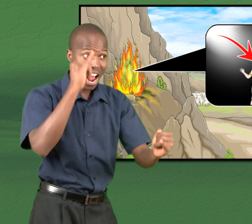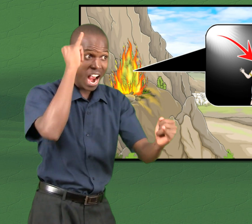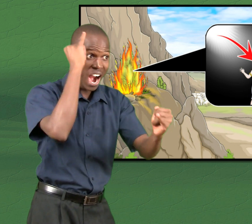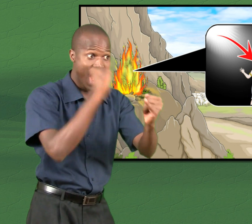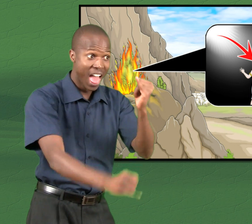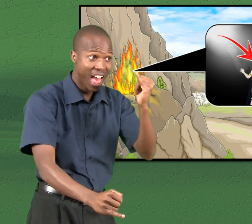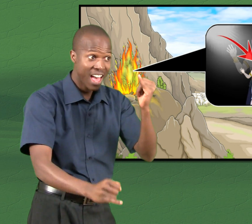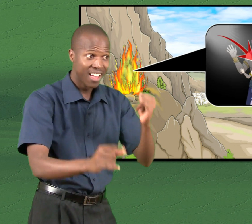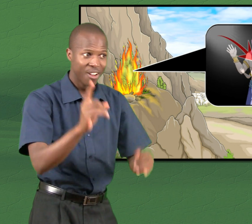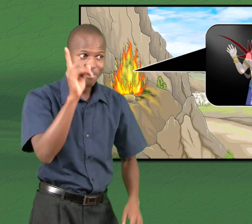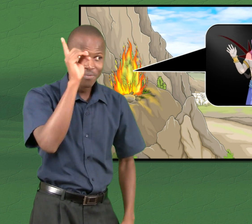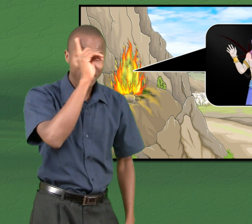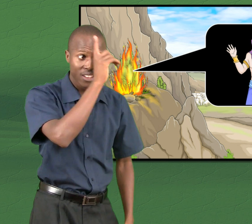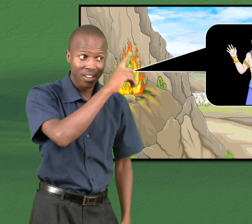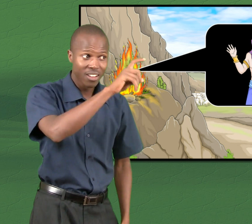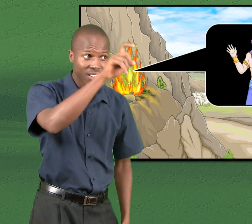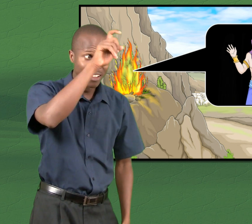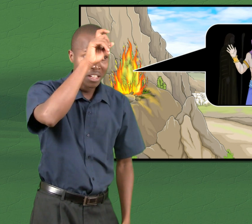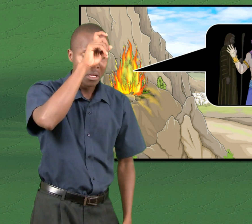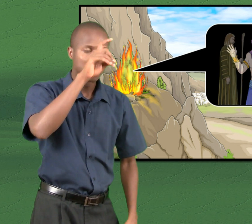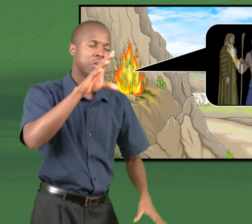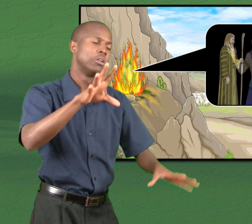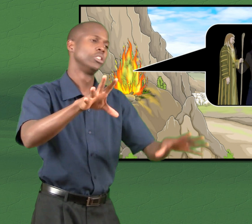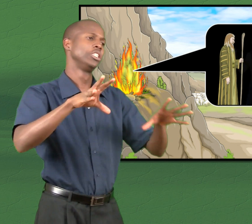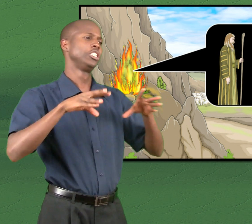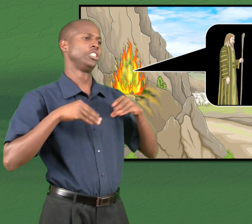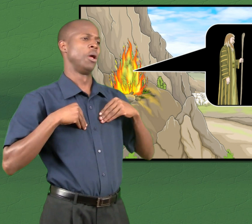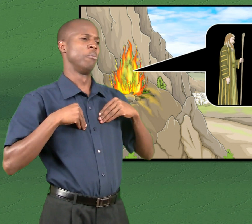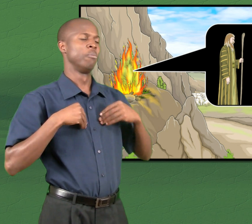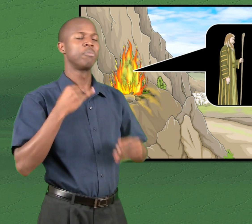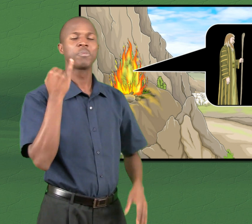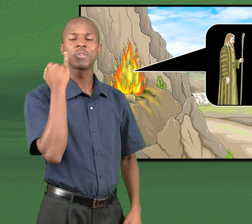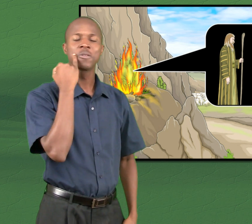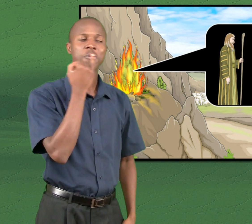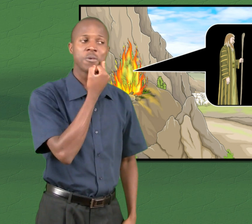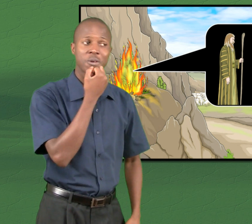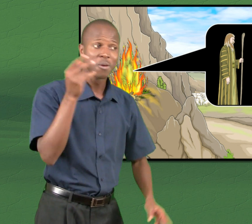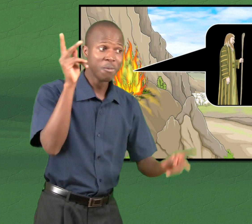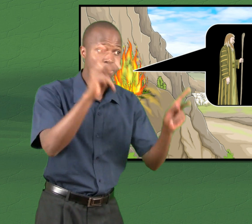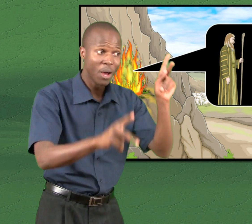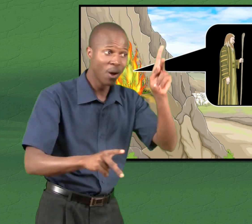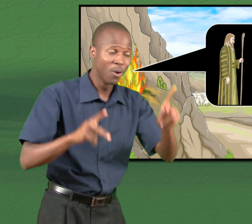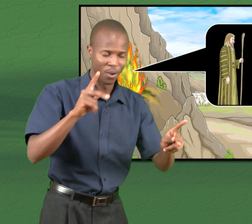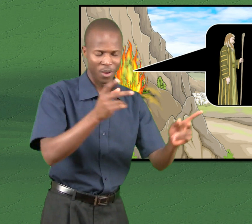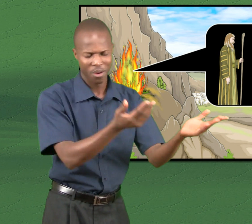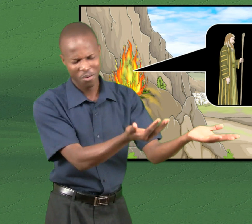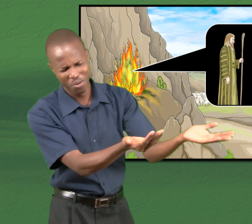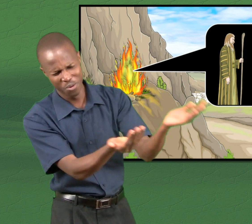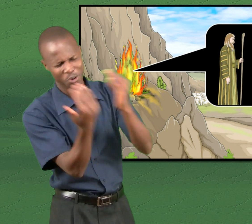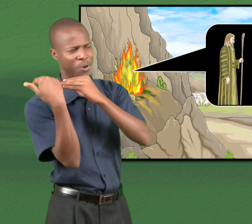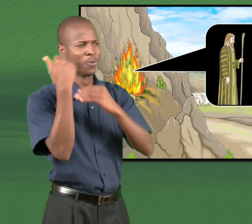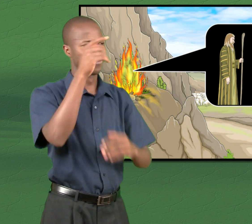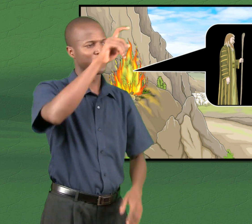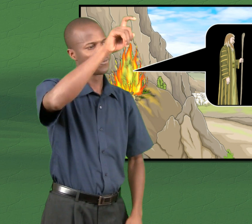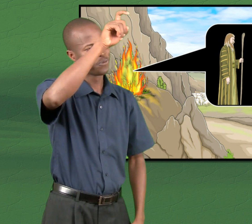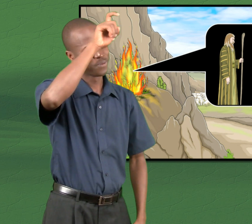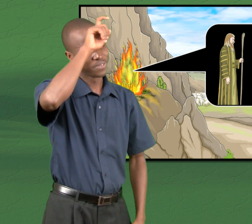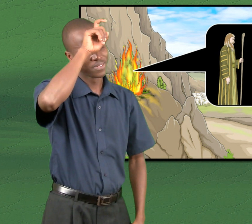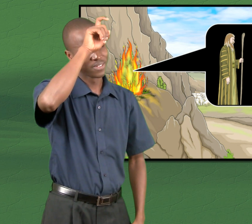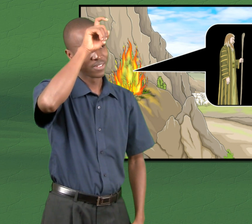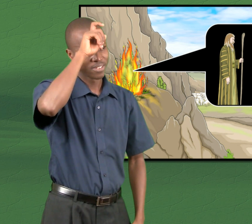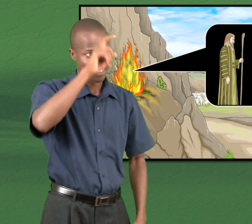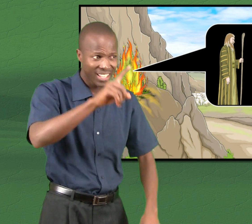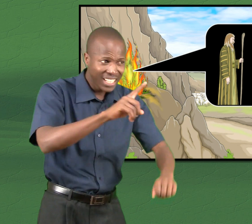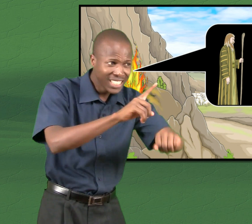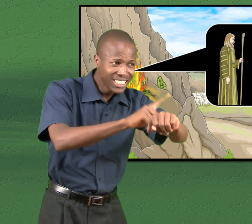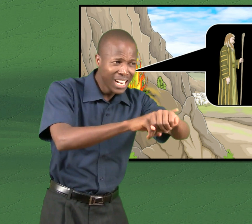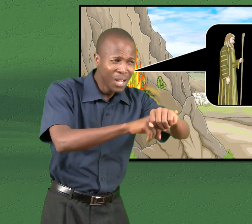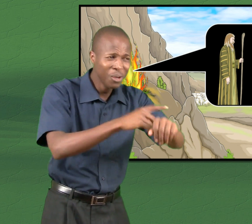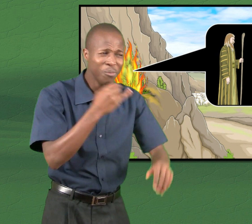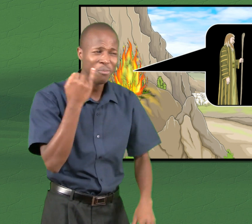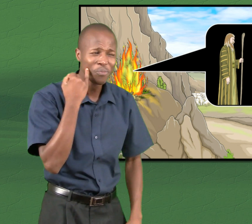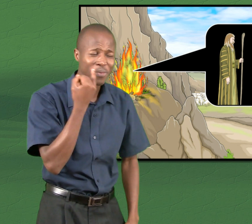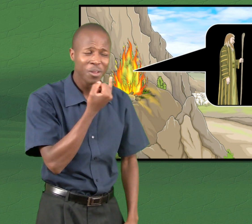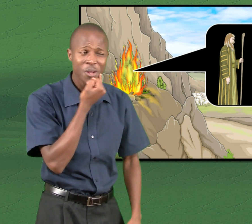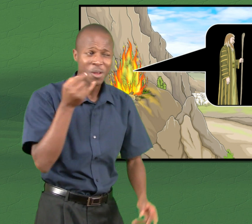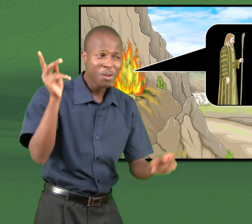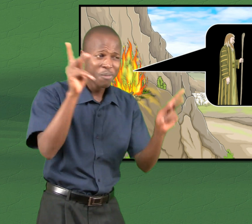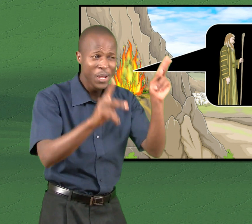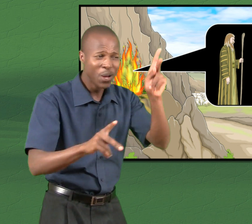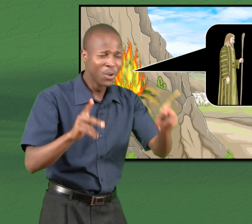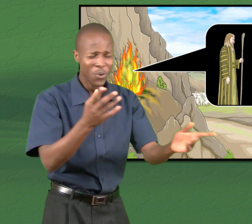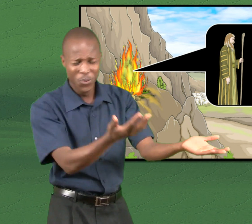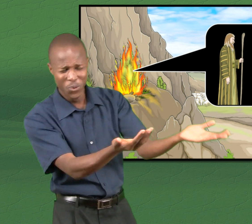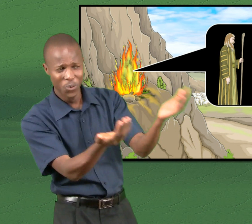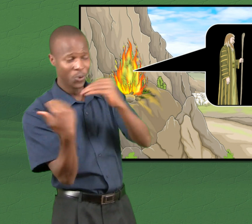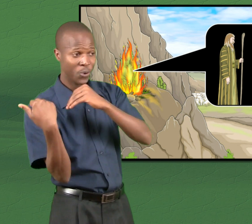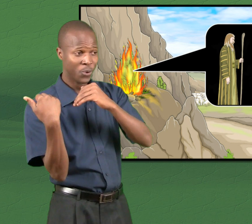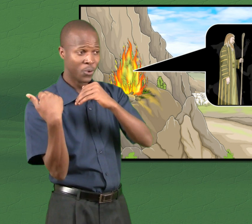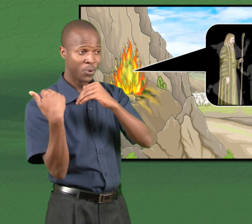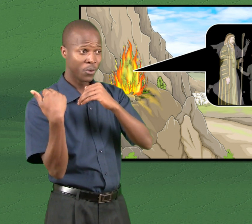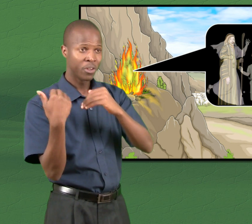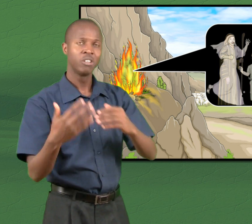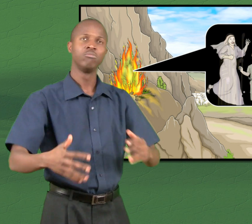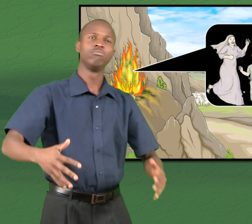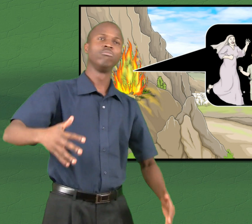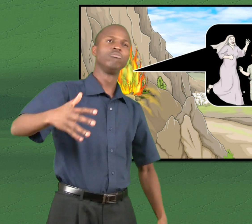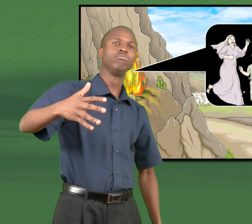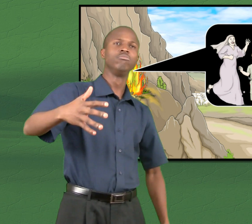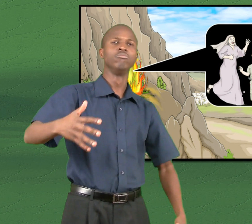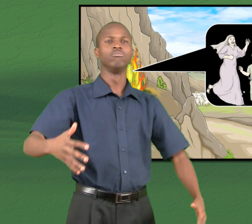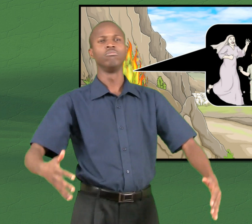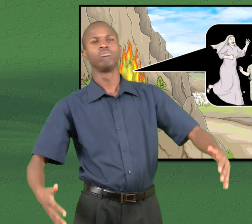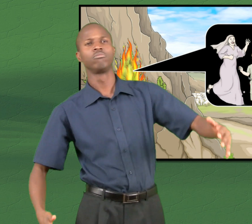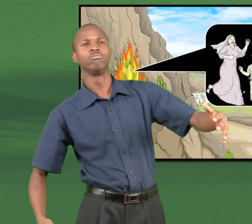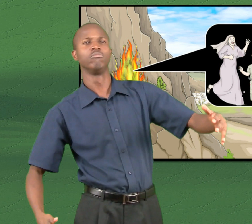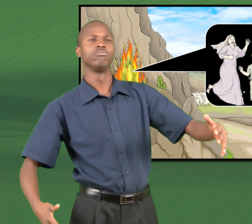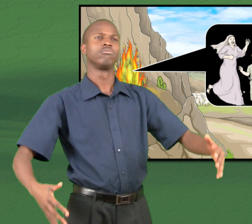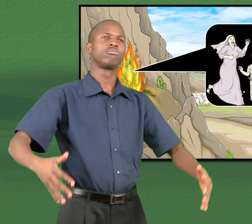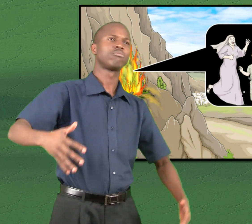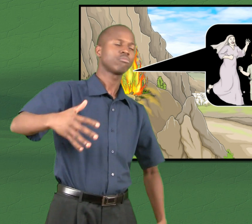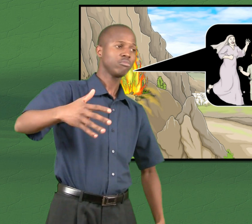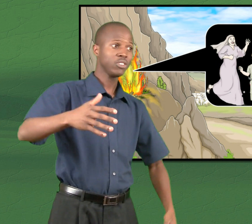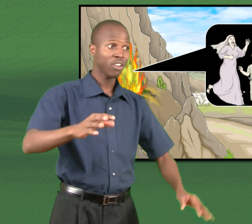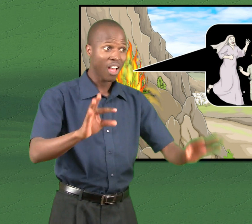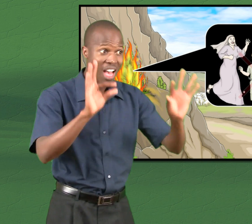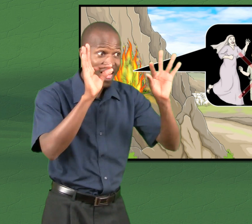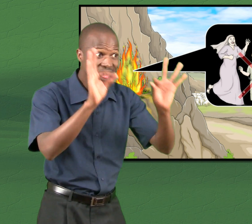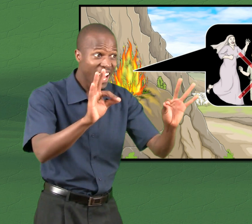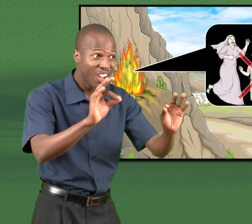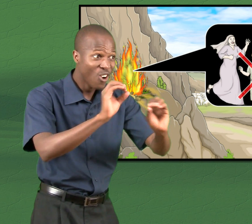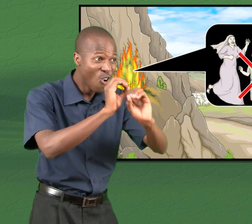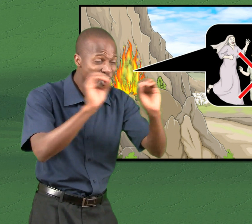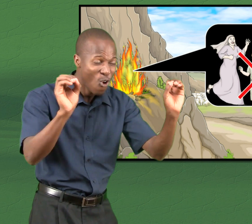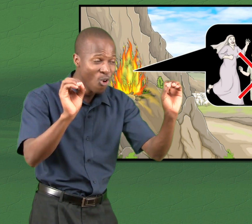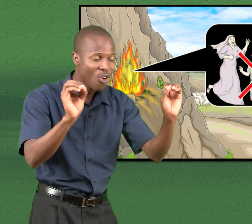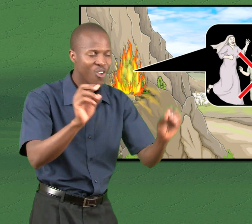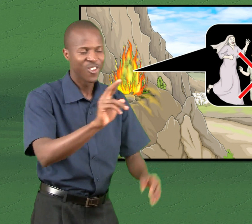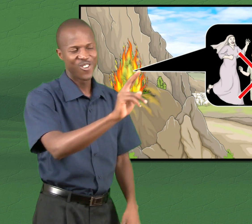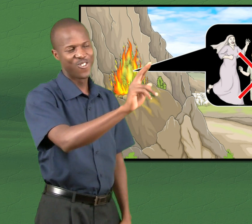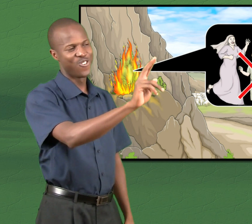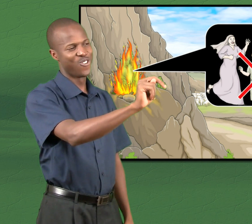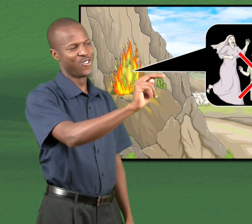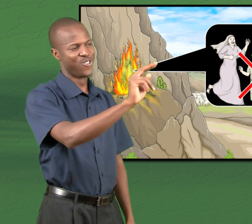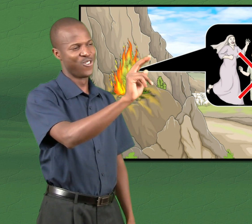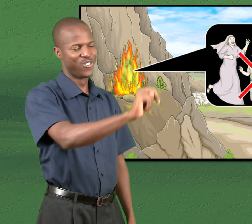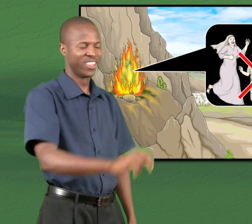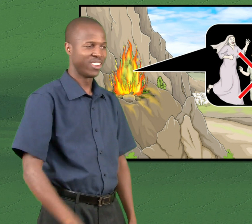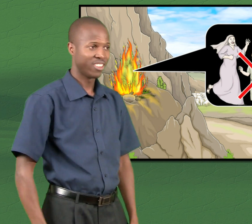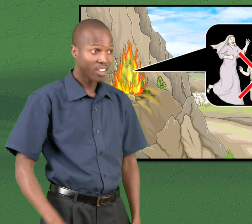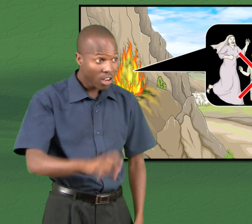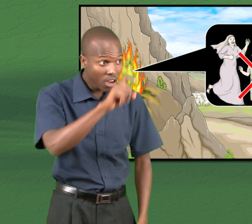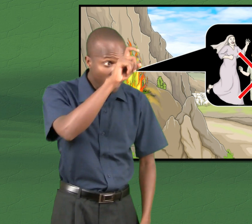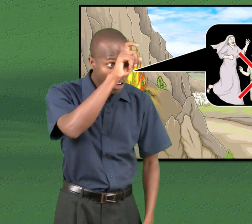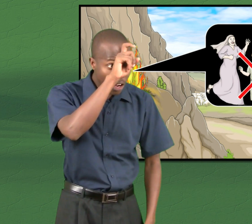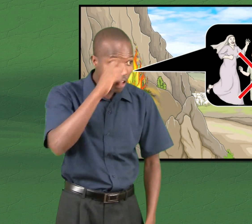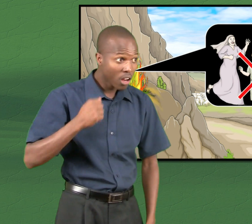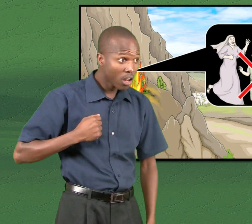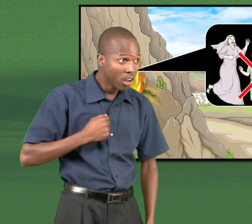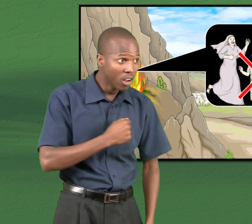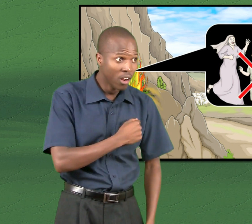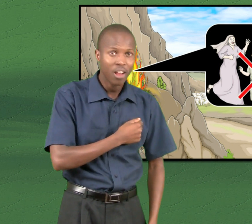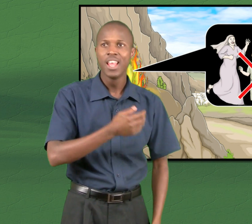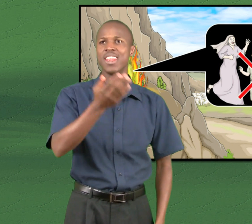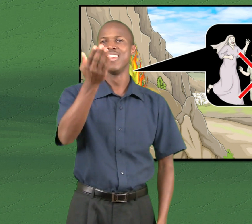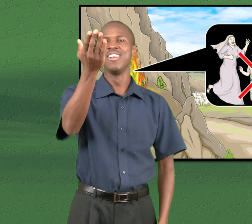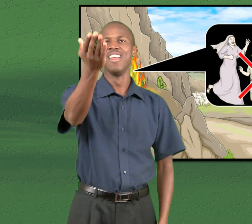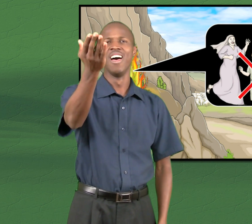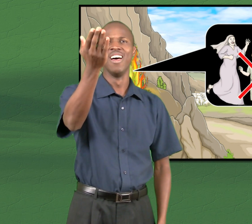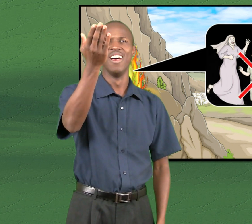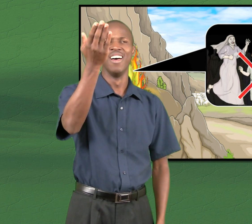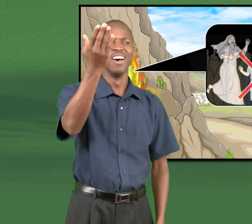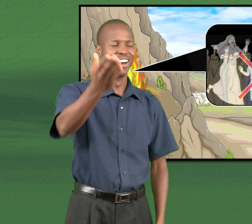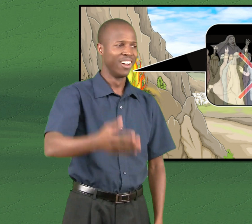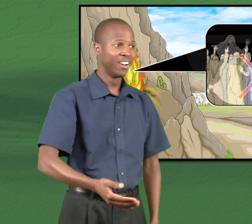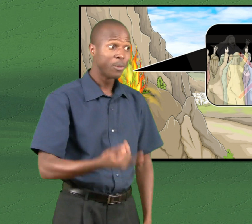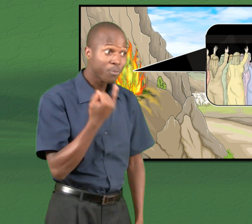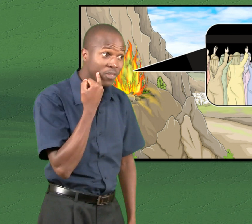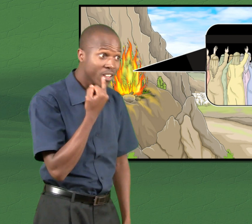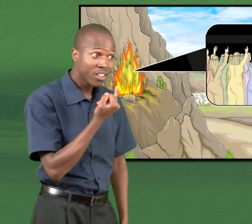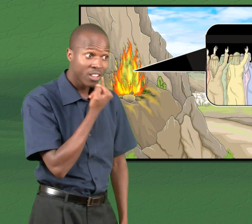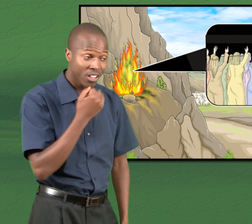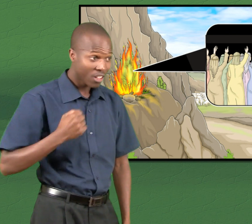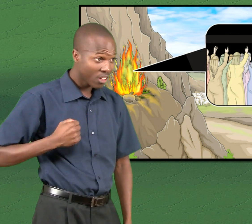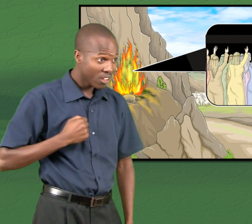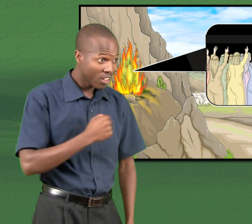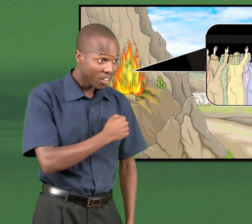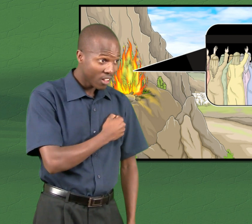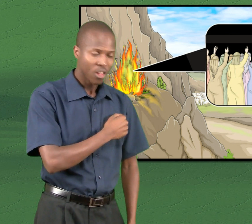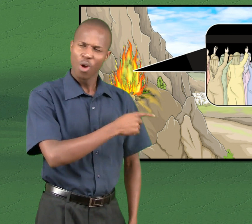And after that, he will release you. And I will grant this people such favor in the sight of the Egyptians that when you leave, you will not go away empty-handed.